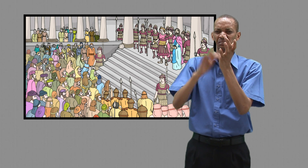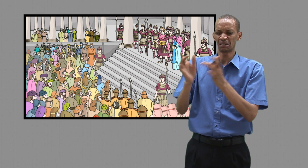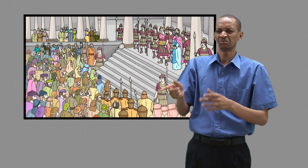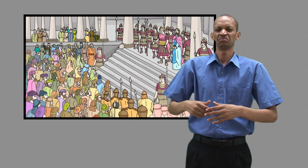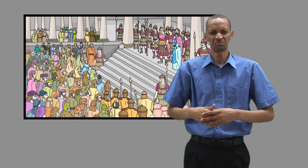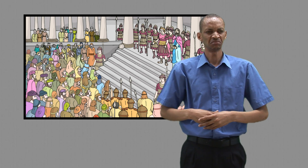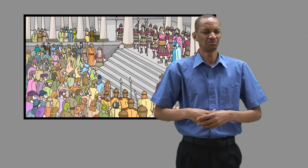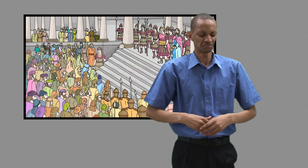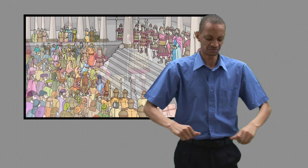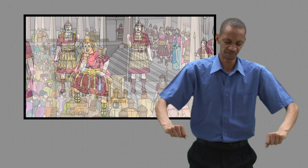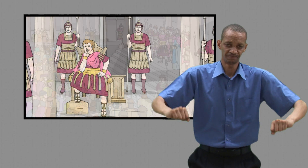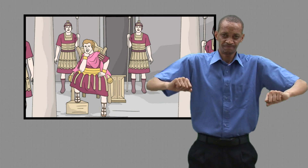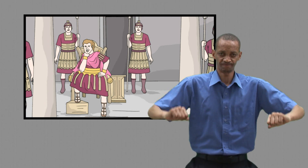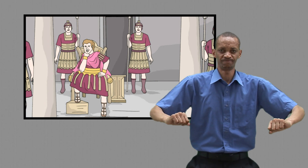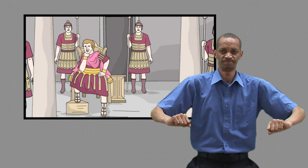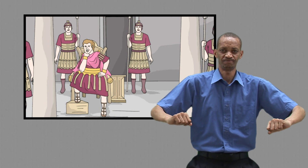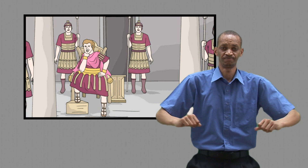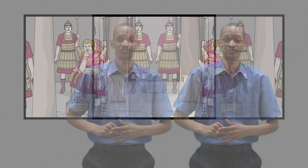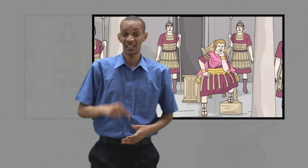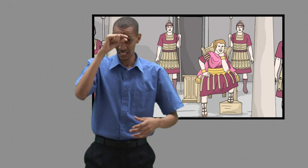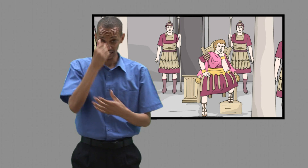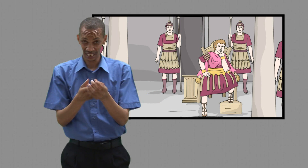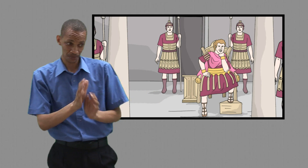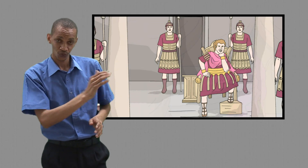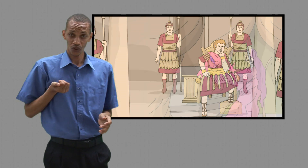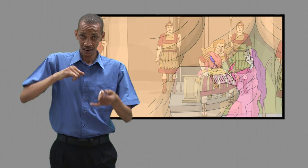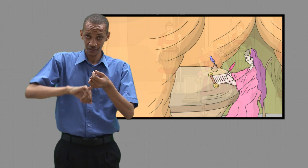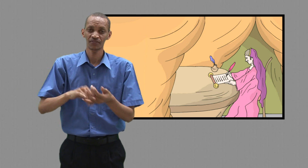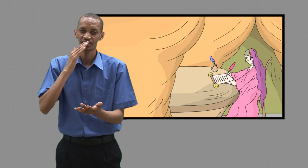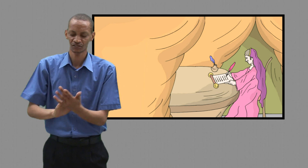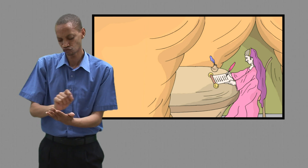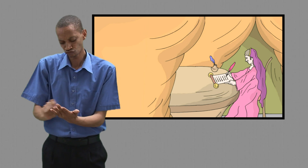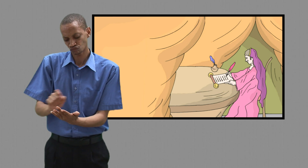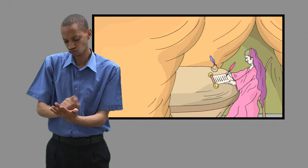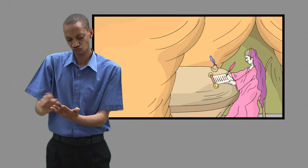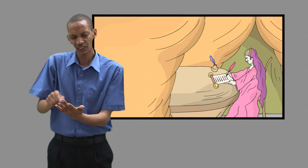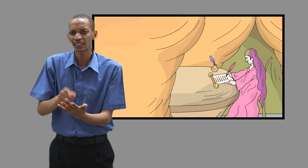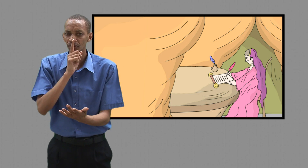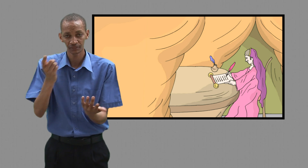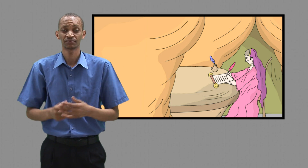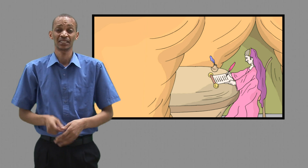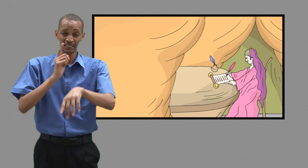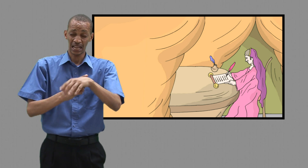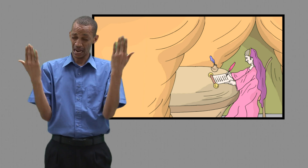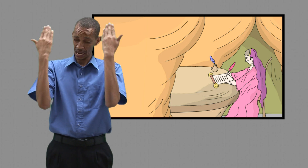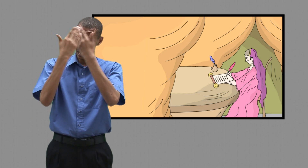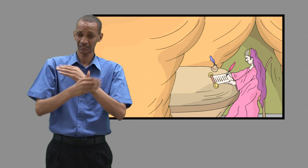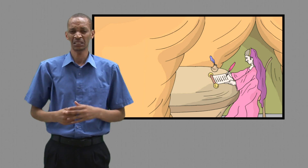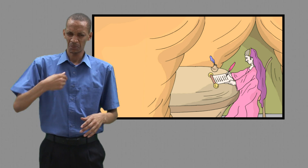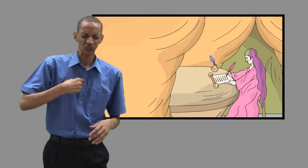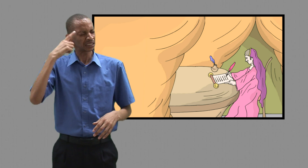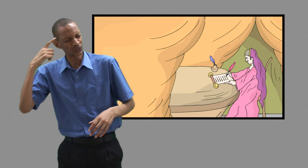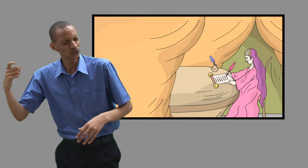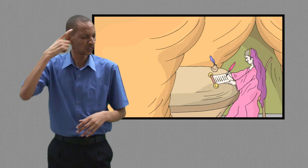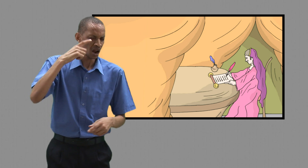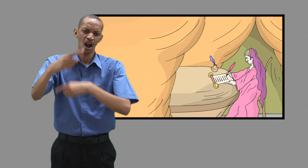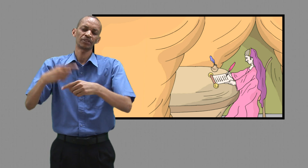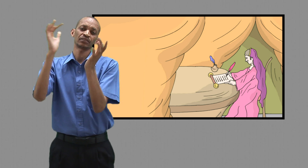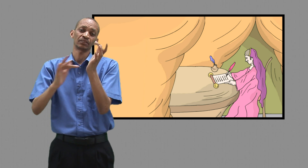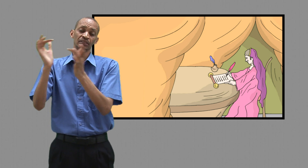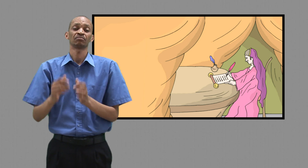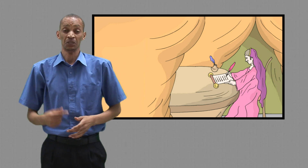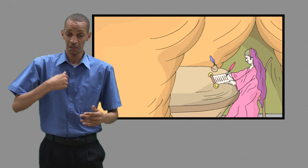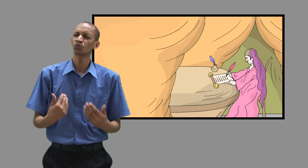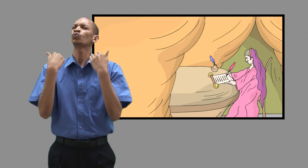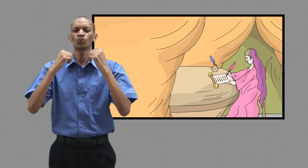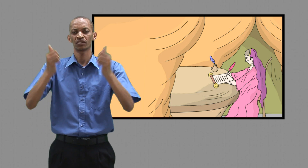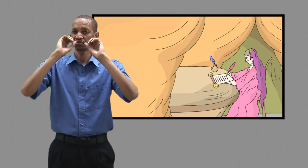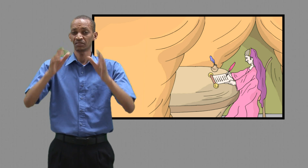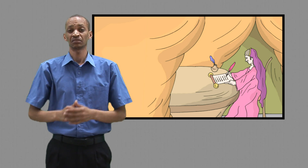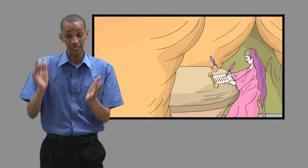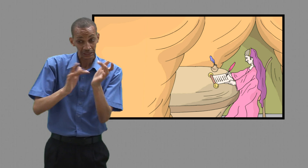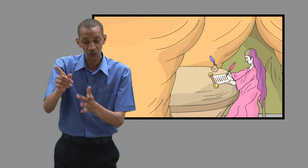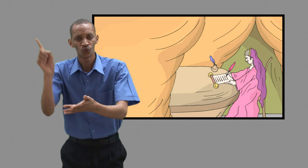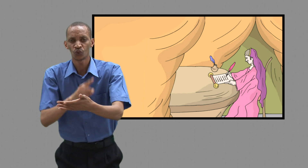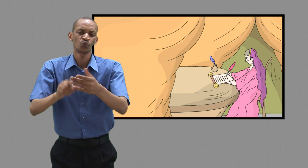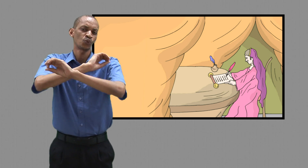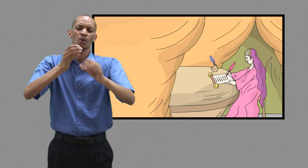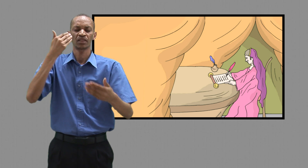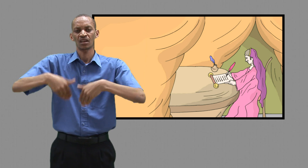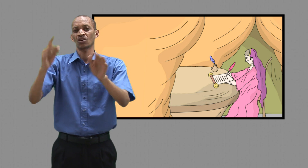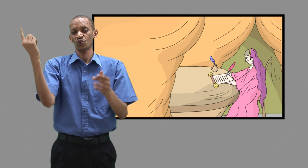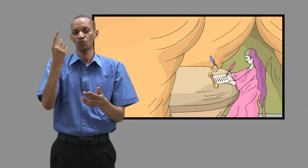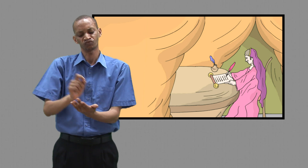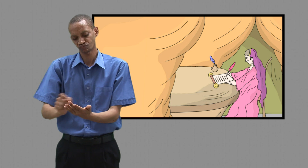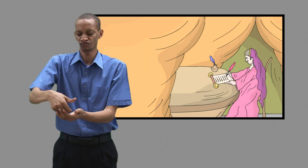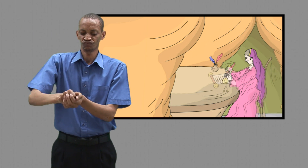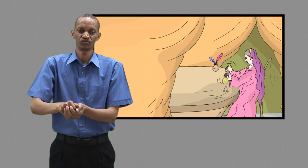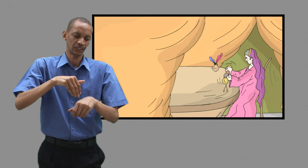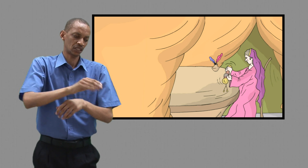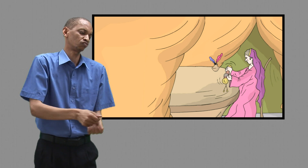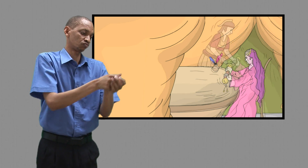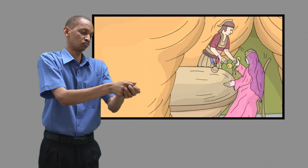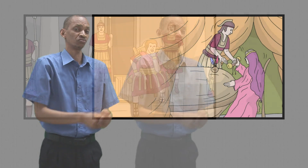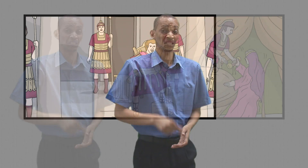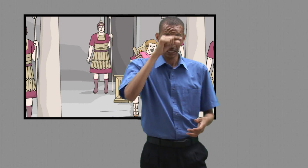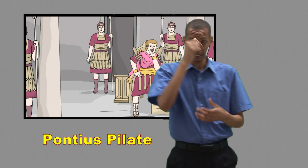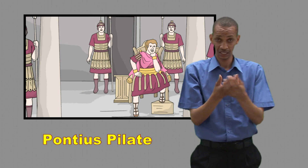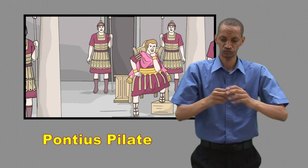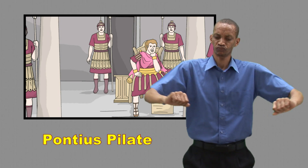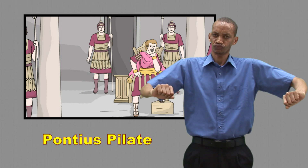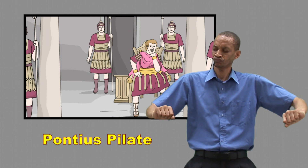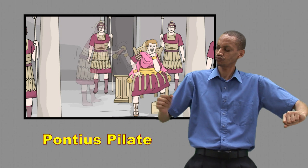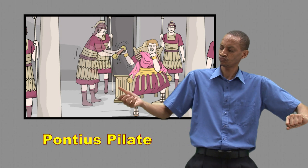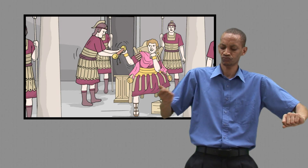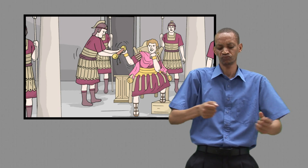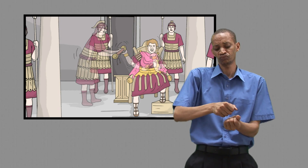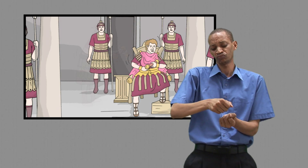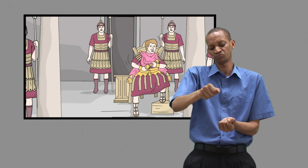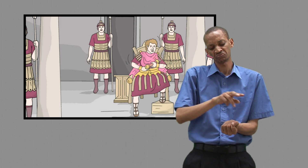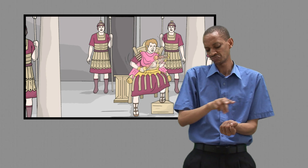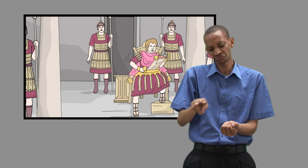While Pilate was sitting on the judgment seat, his wife sent him this message: “Have nothing to do with that innocent man, for I have suffered terribly in a dream today because of Him.”